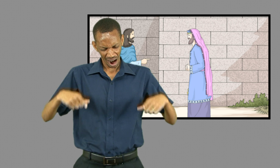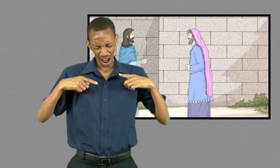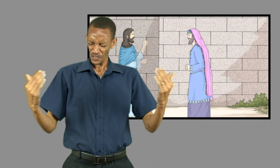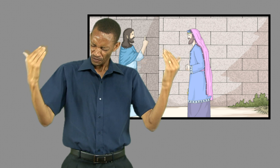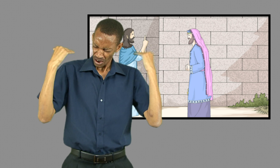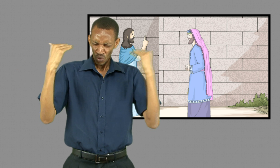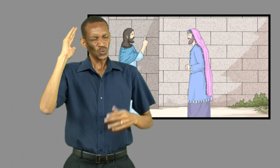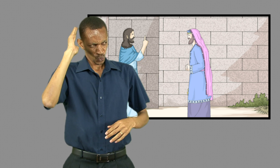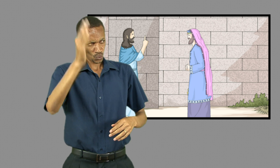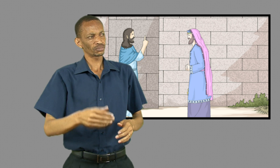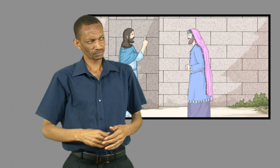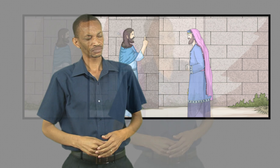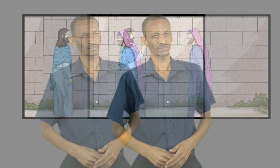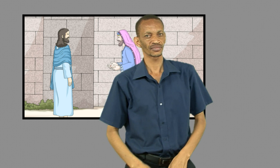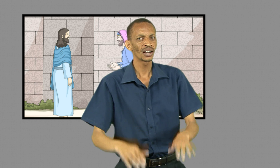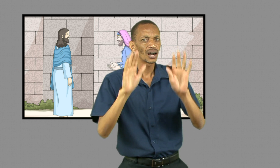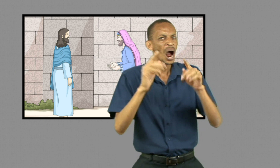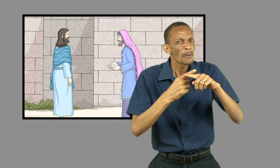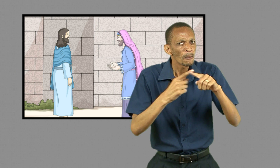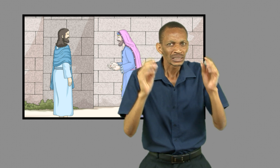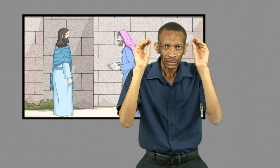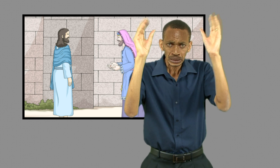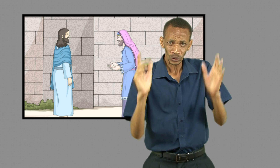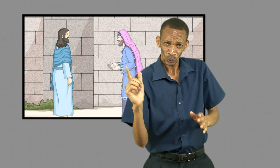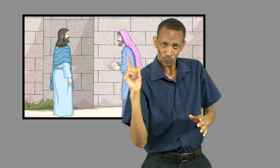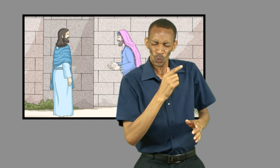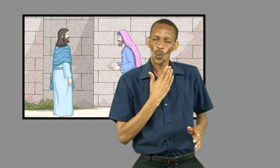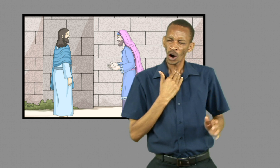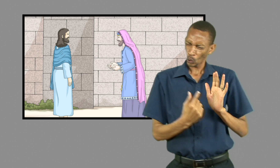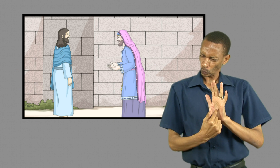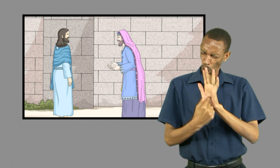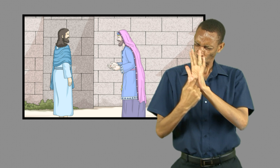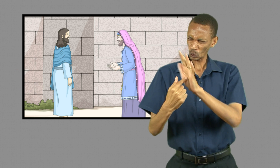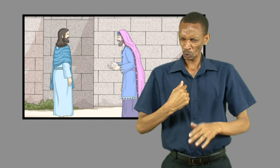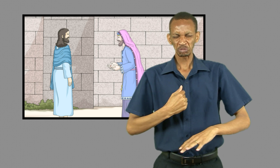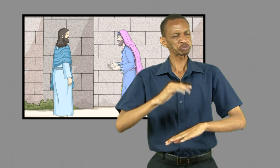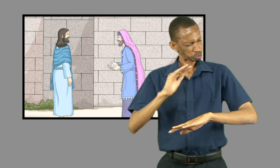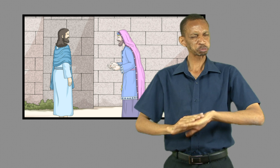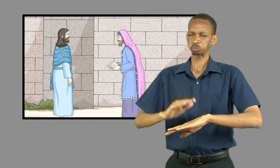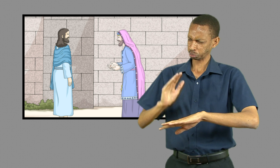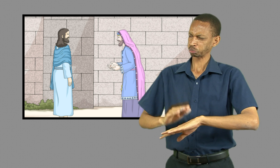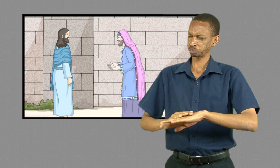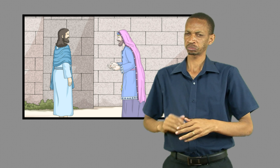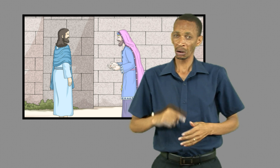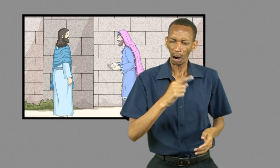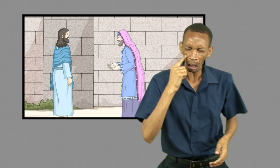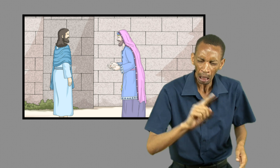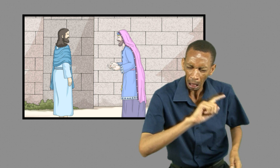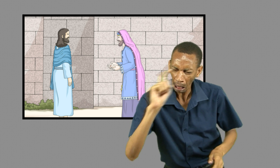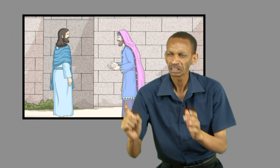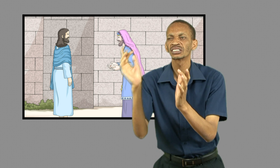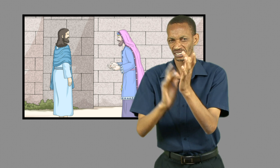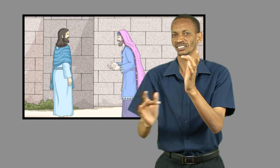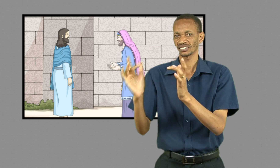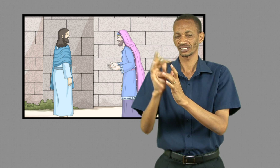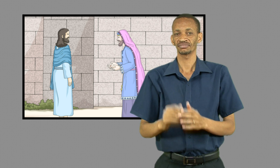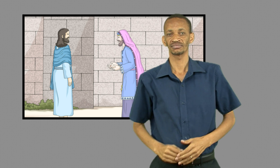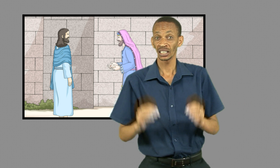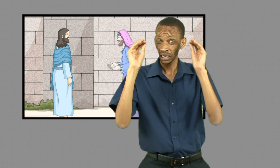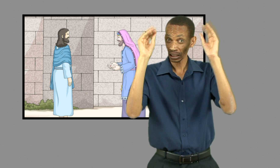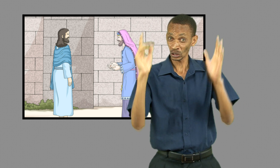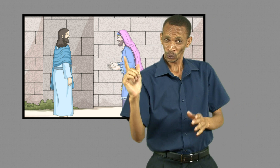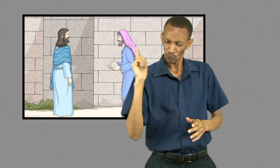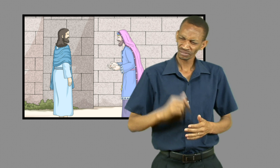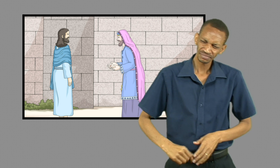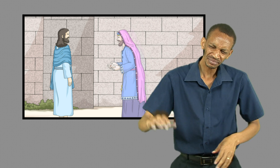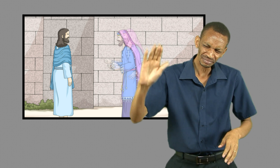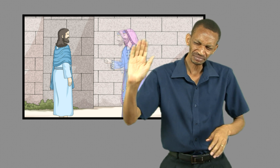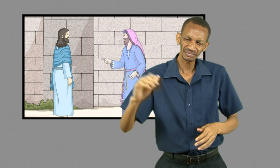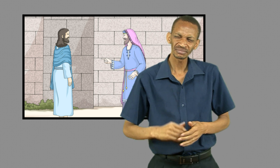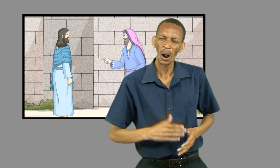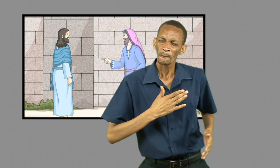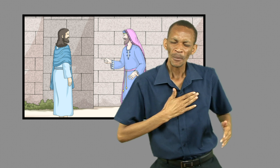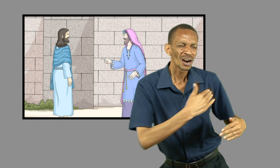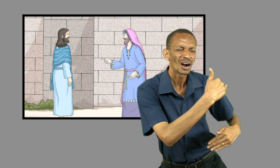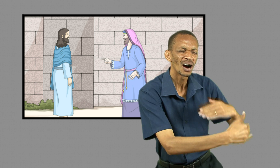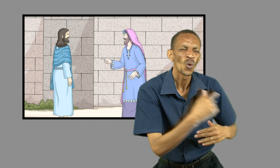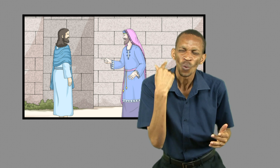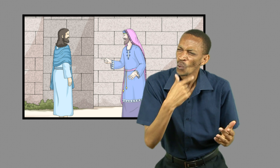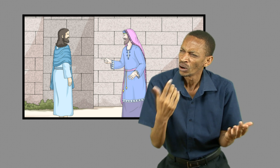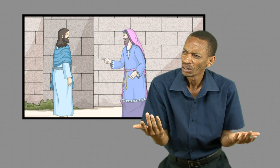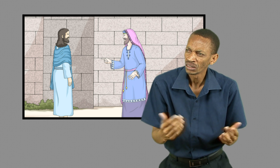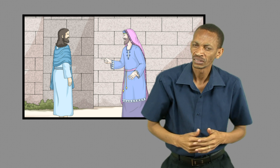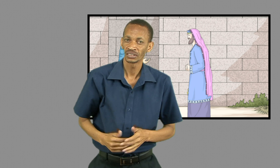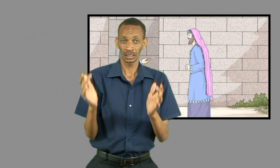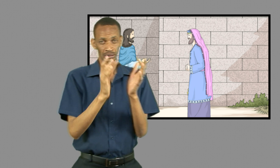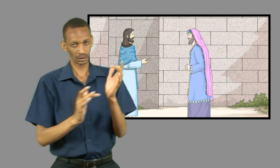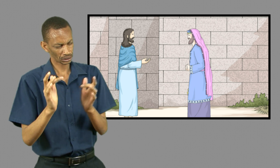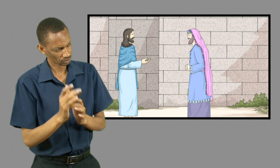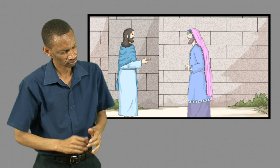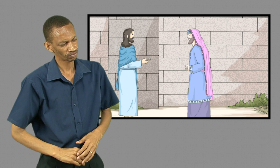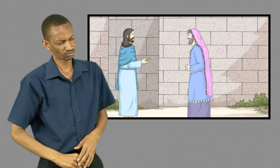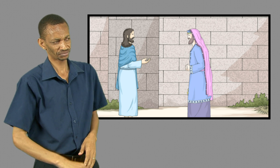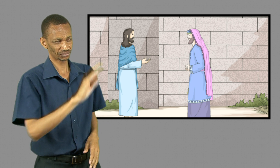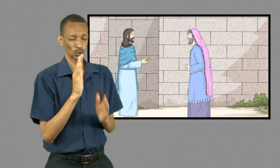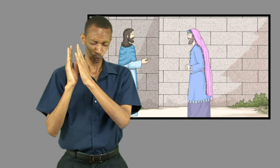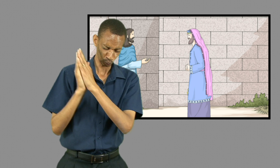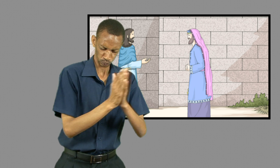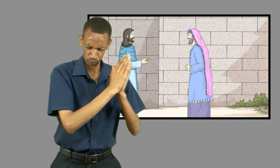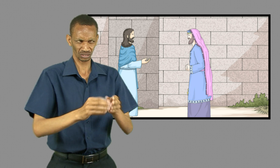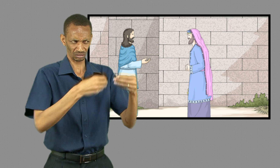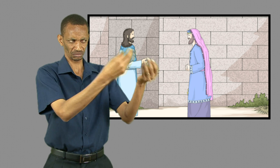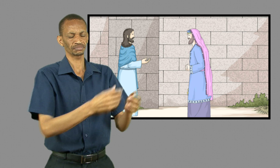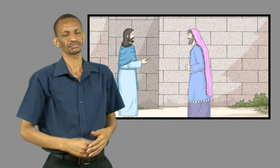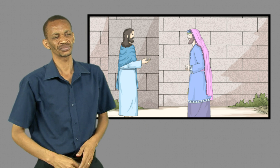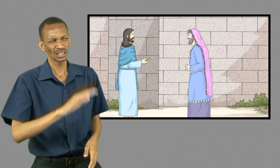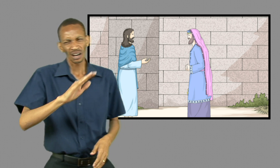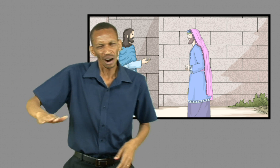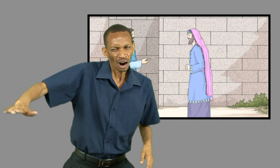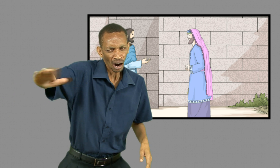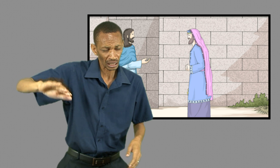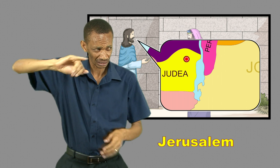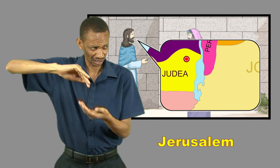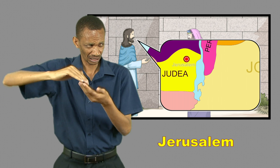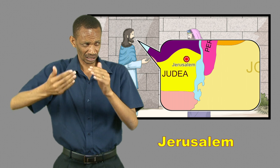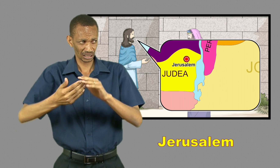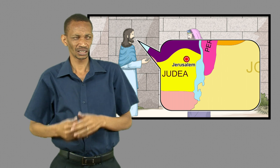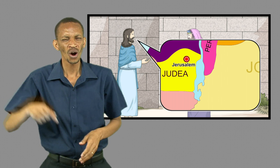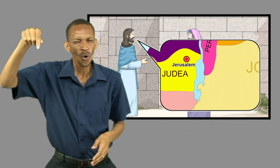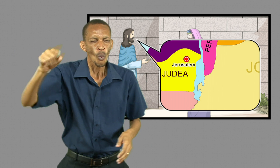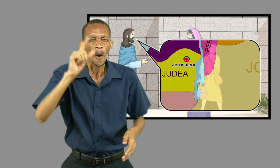“Do this and you will live.” But wanting to justify himself, he asked Jesus, “And who is my neighbor?”